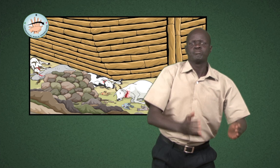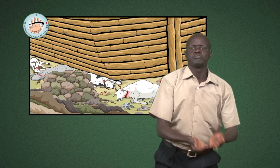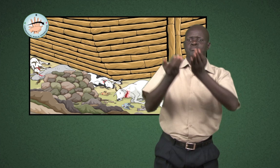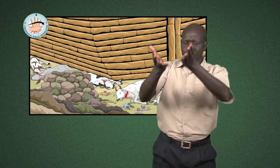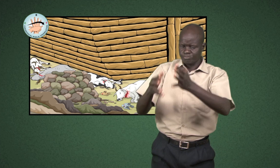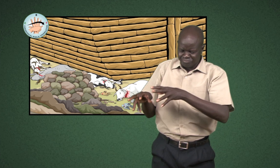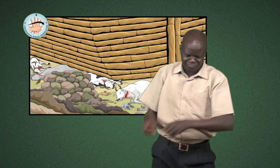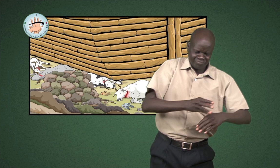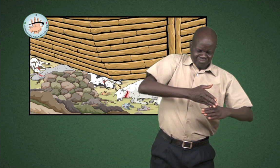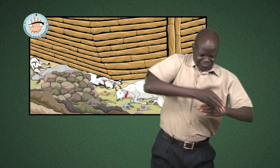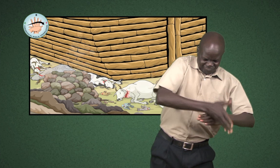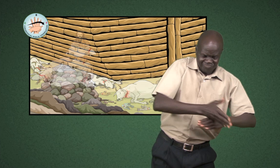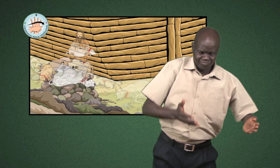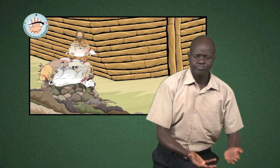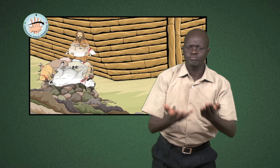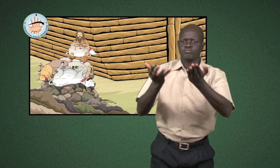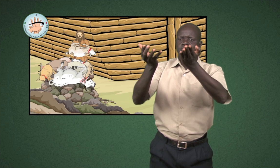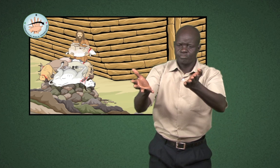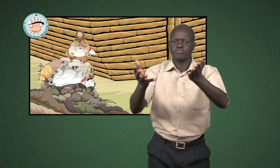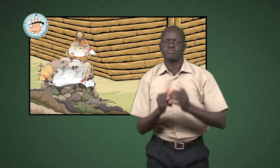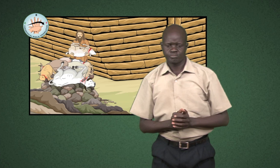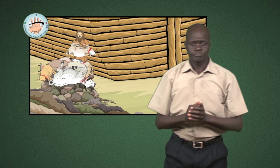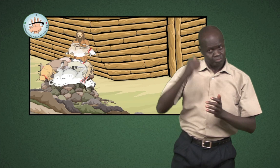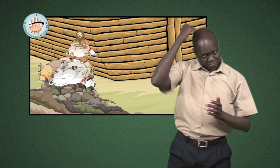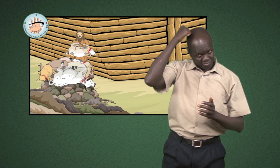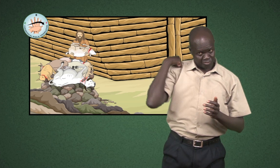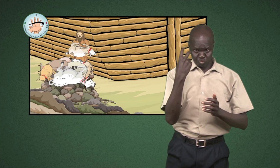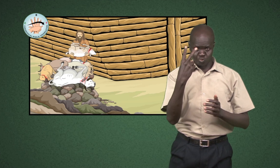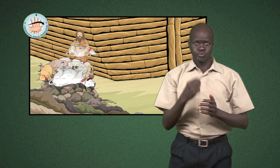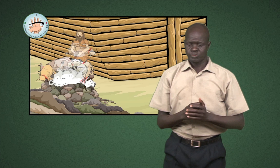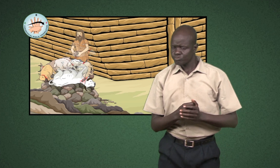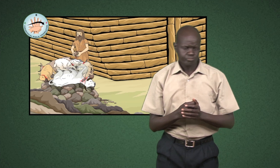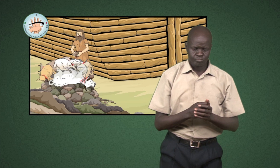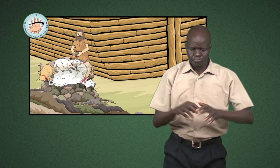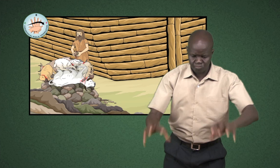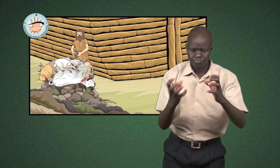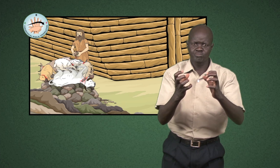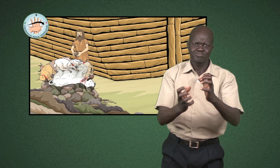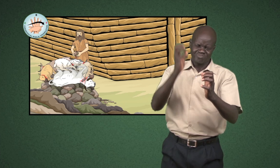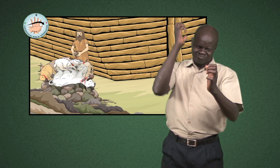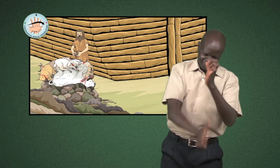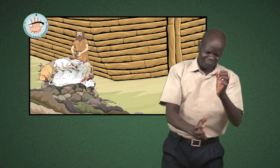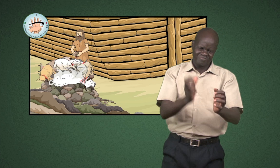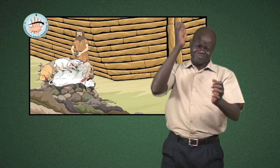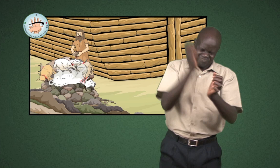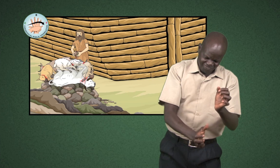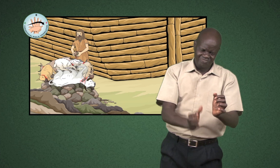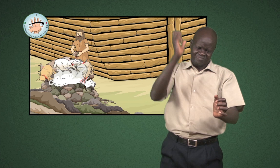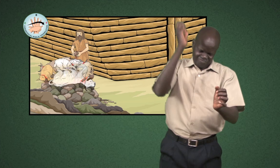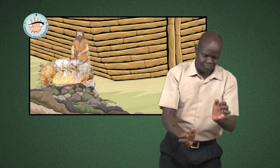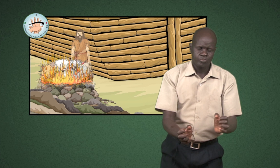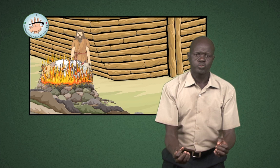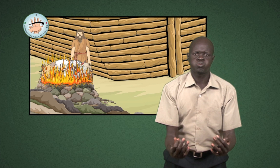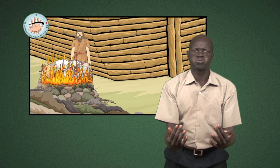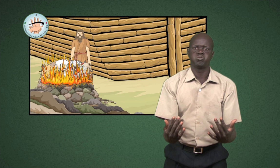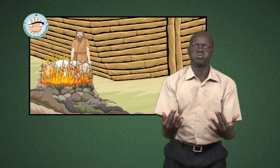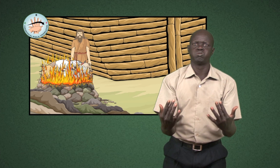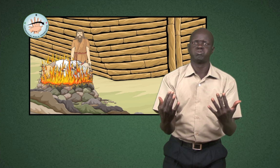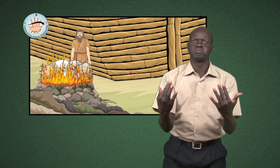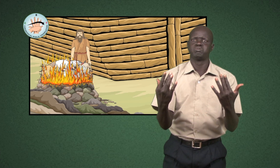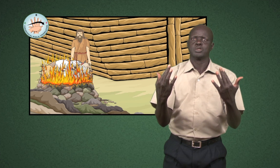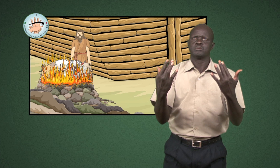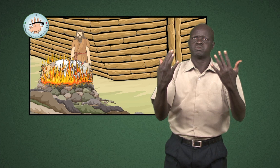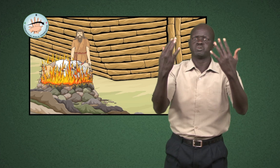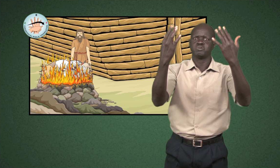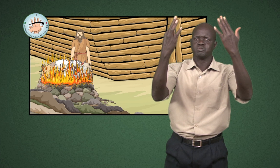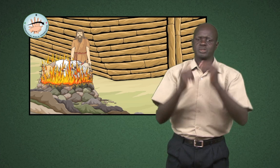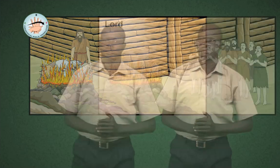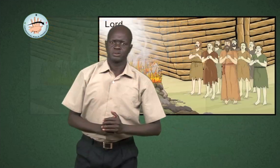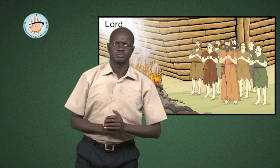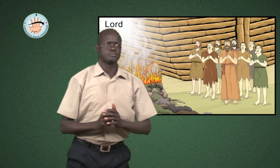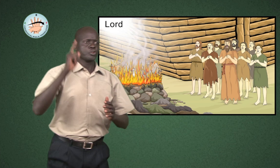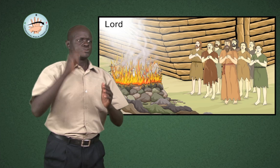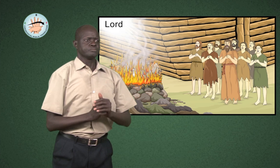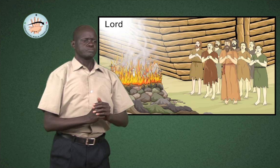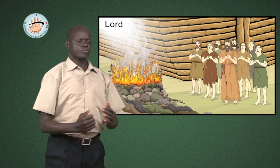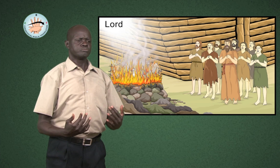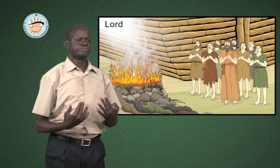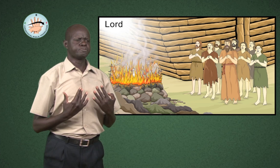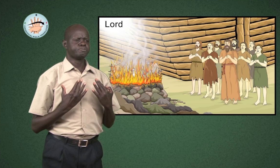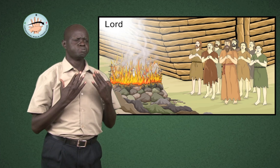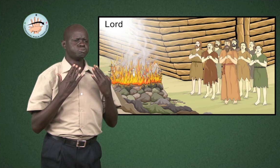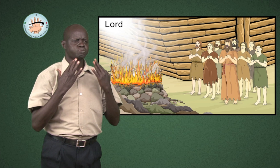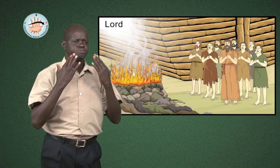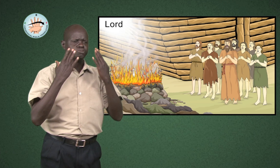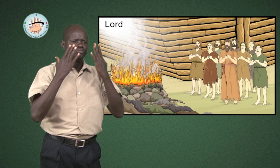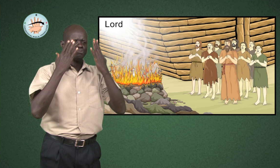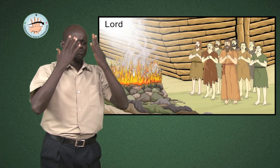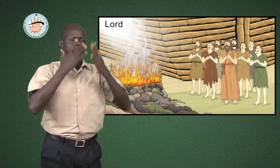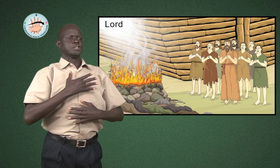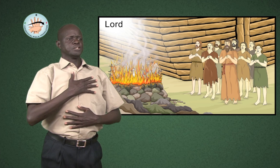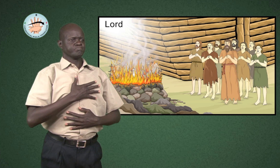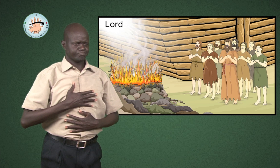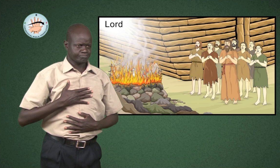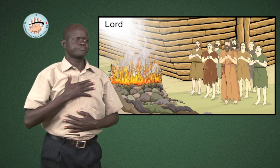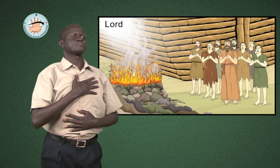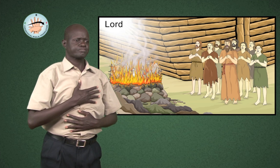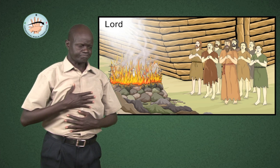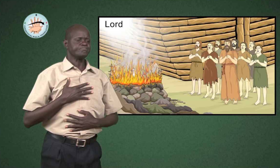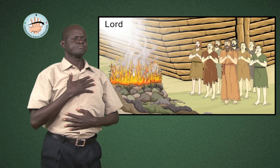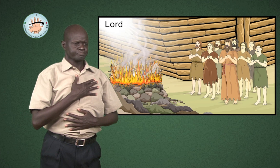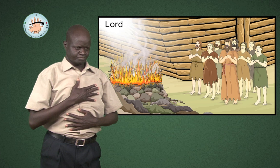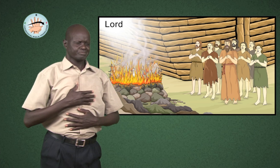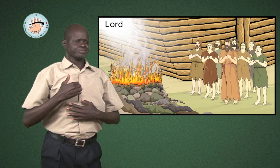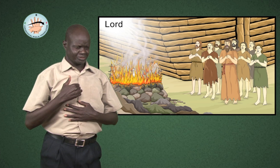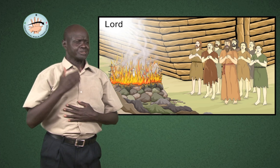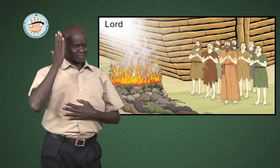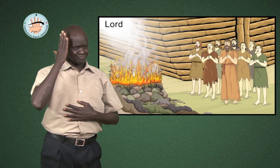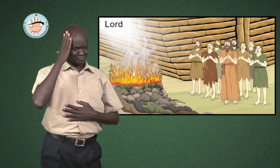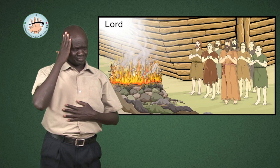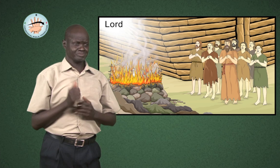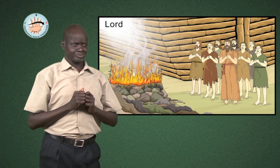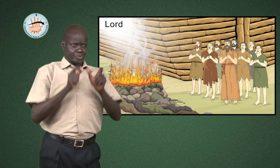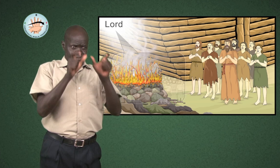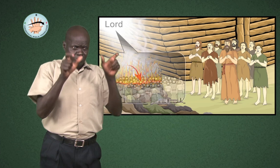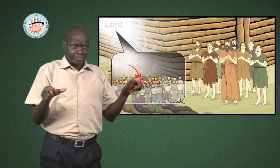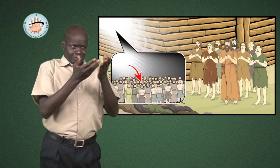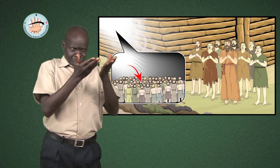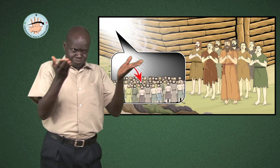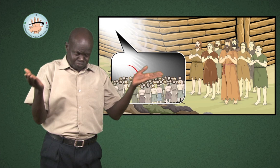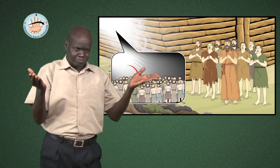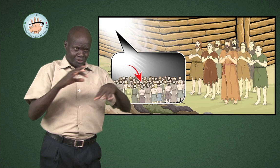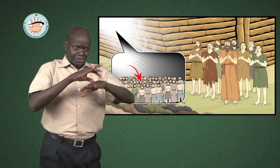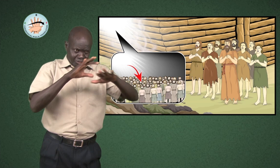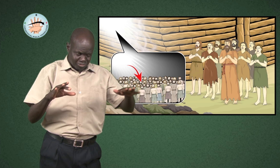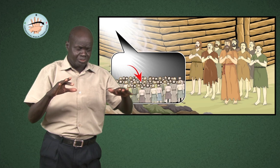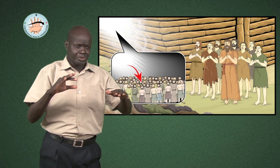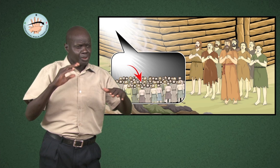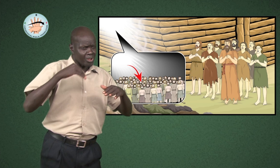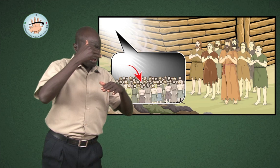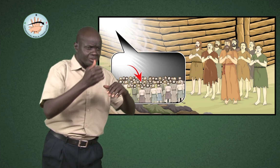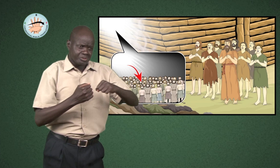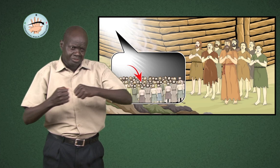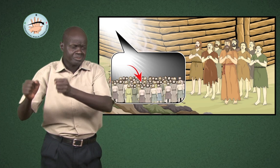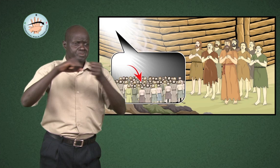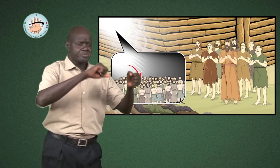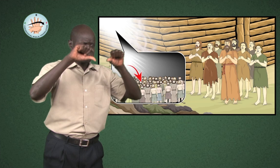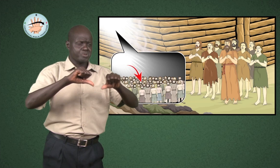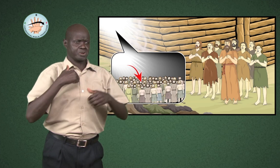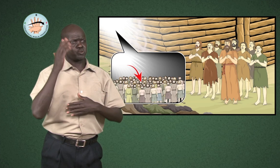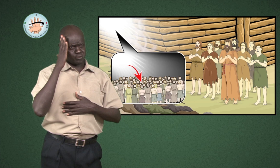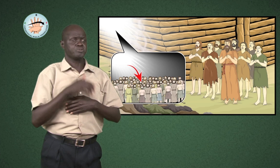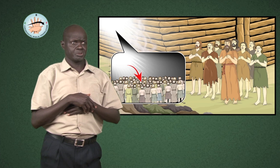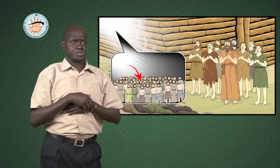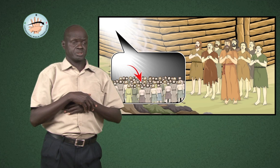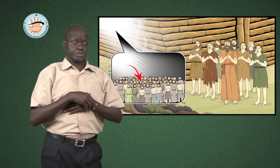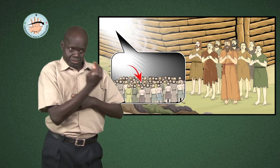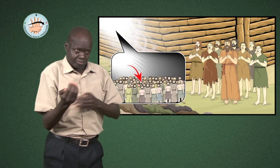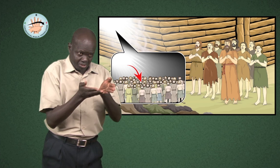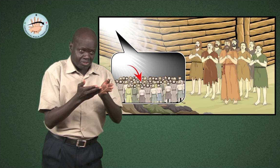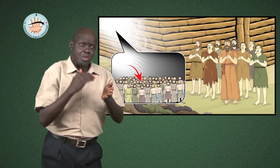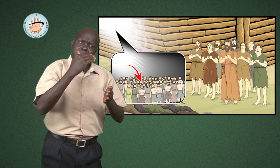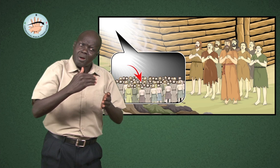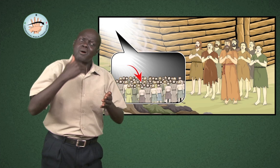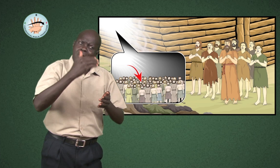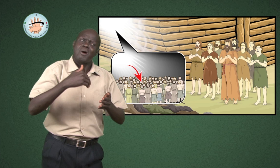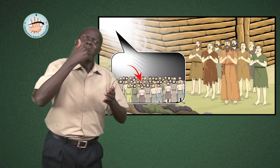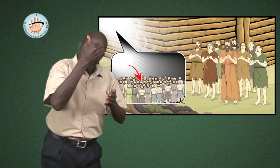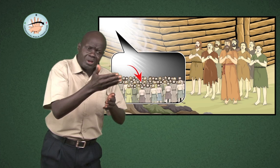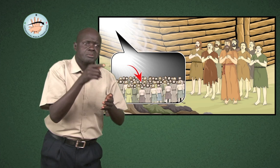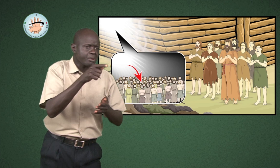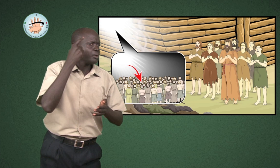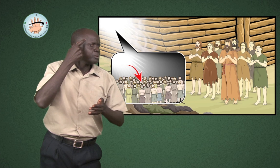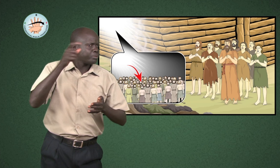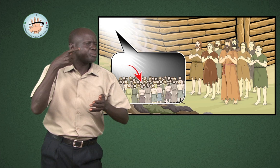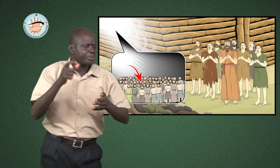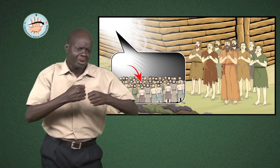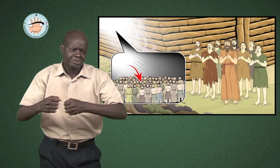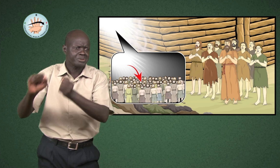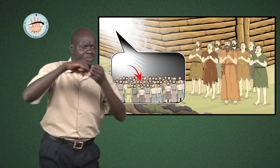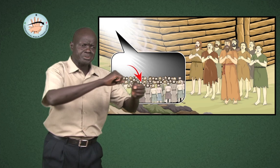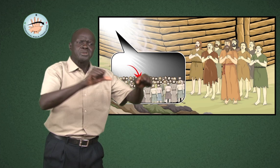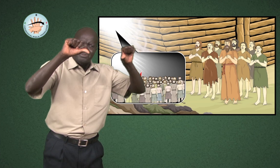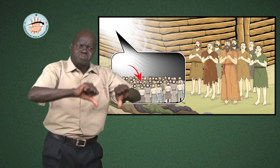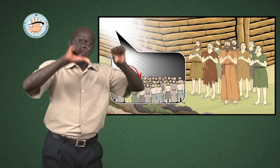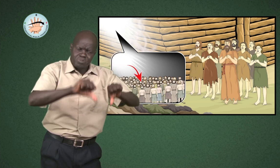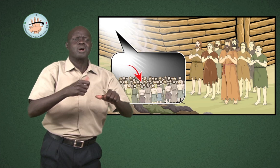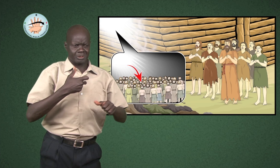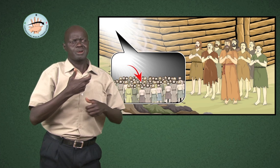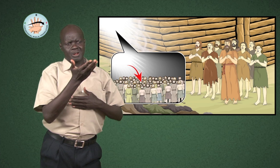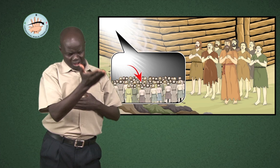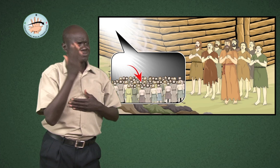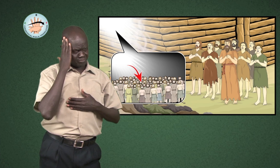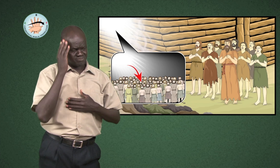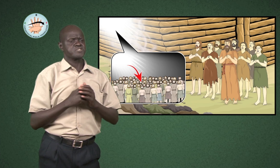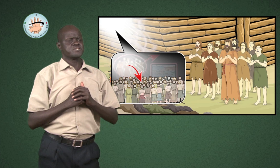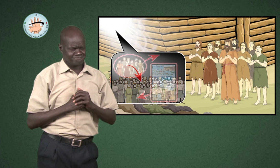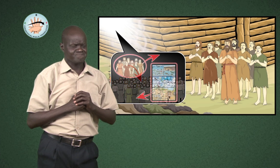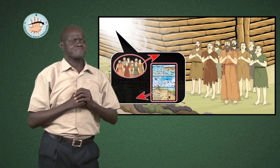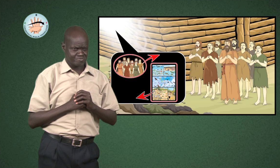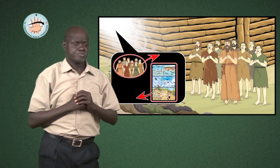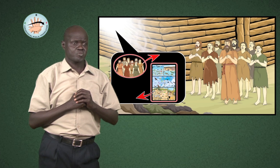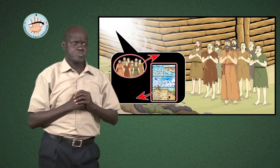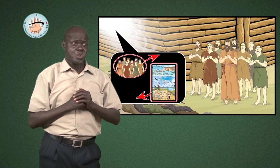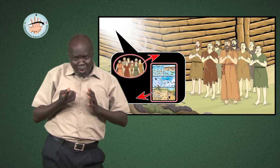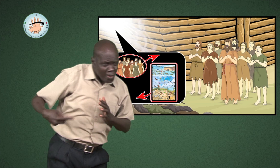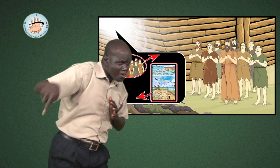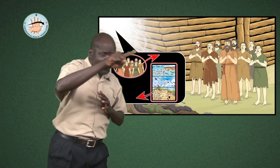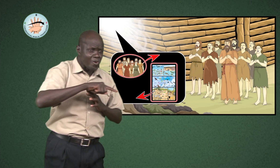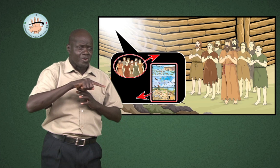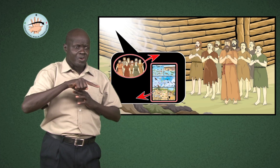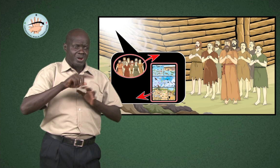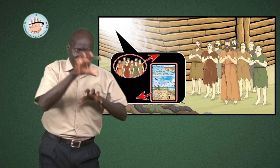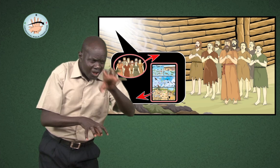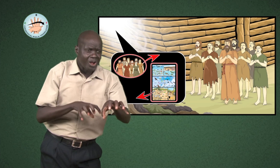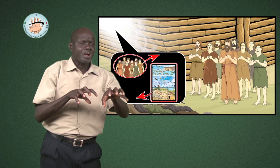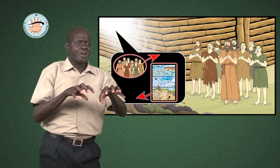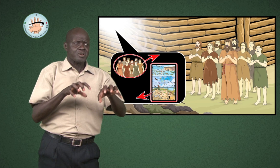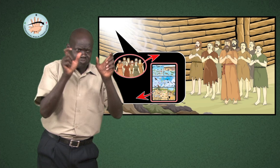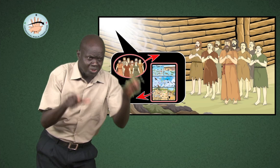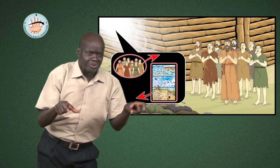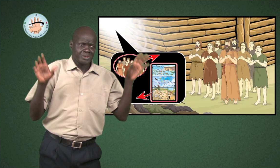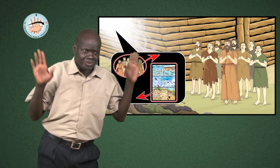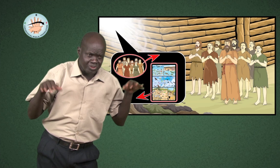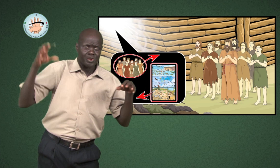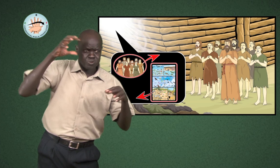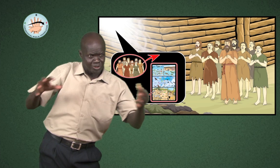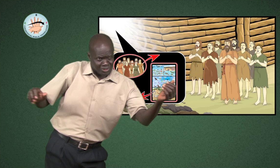When the LORD smelled the pleasing aroma, He said in His heart, “Never again will I curse the ground because of man, even though every inclination of his heart is evil from his youth.